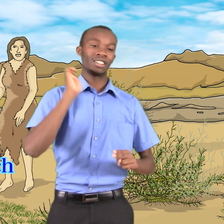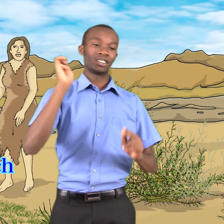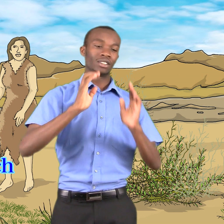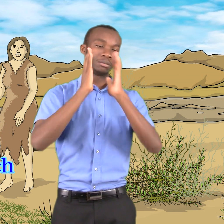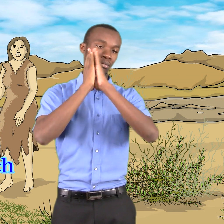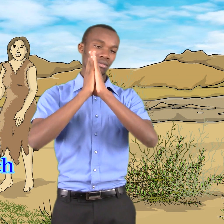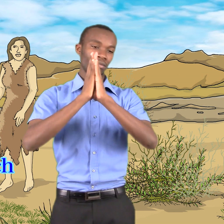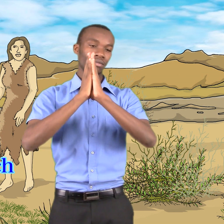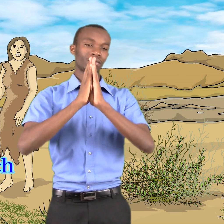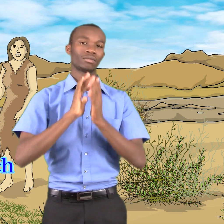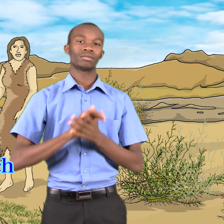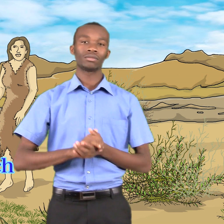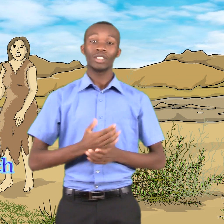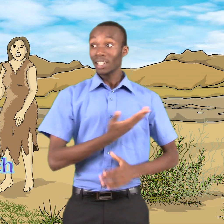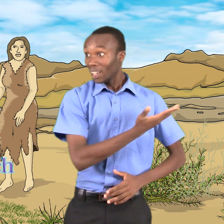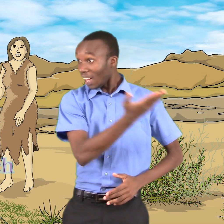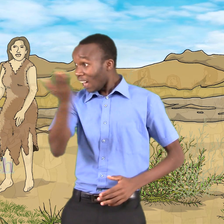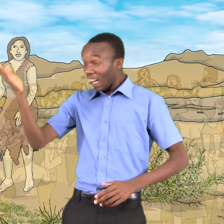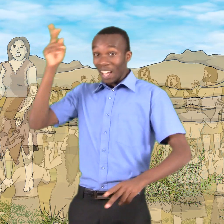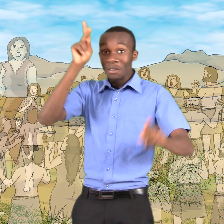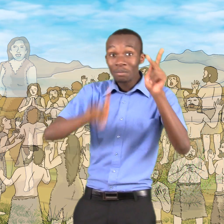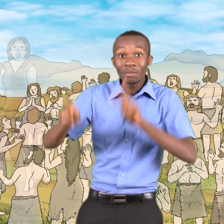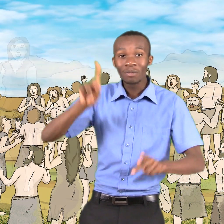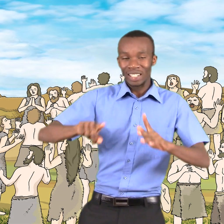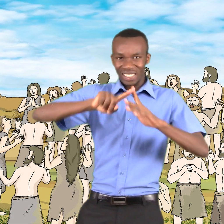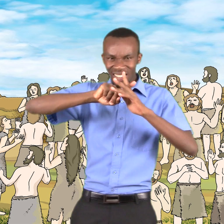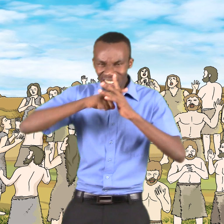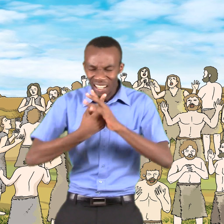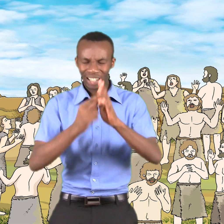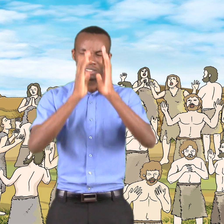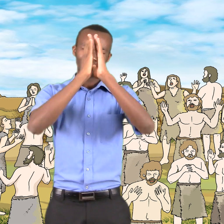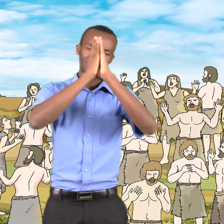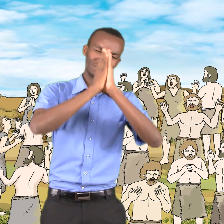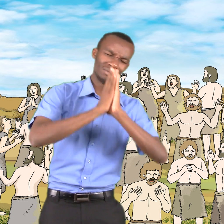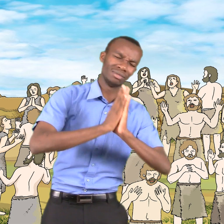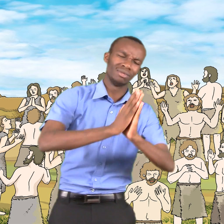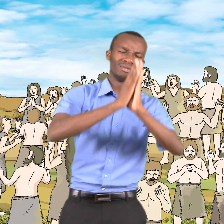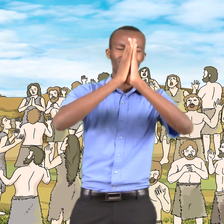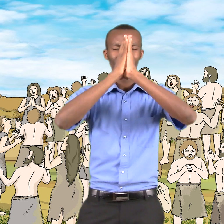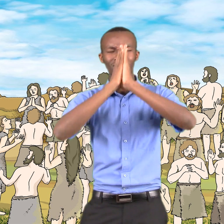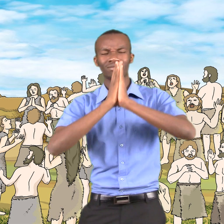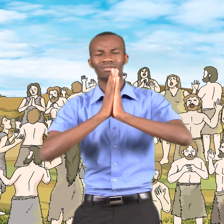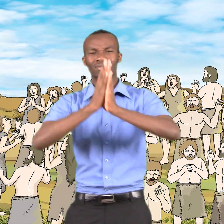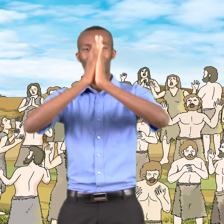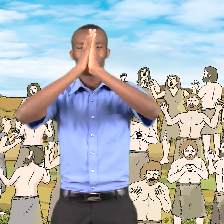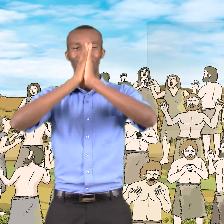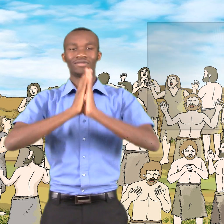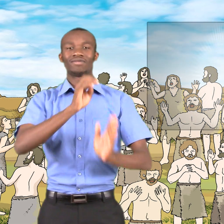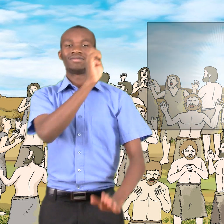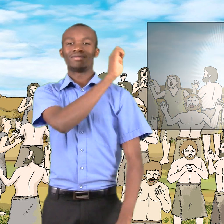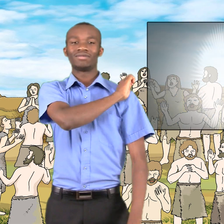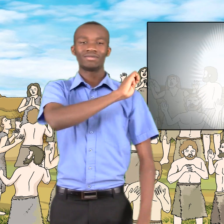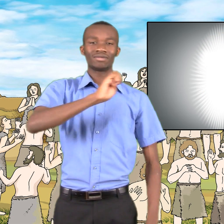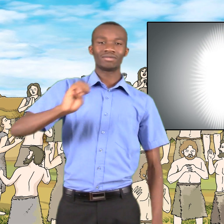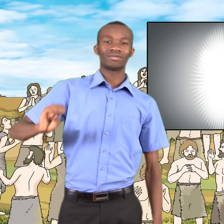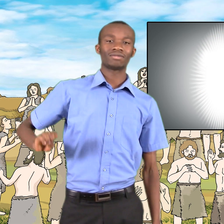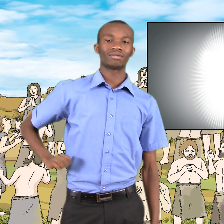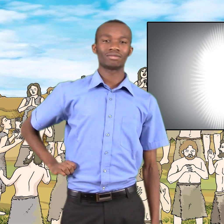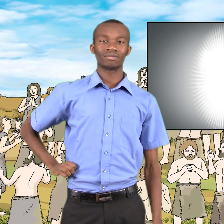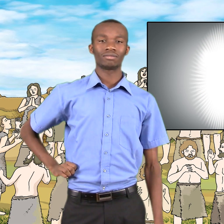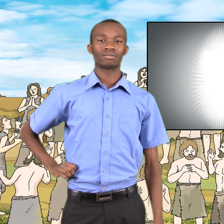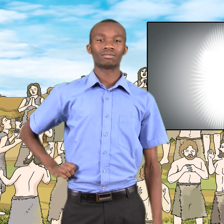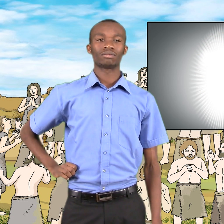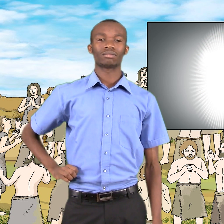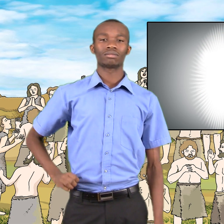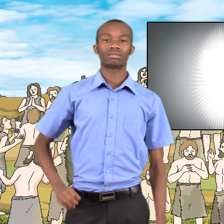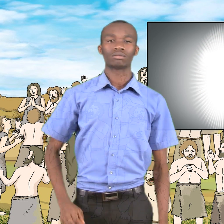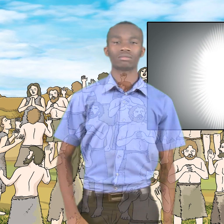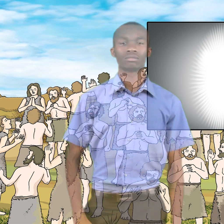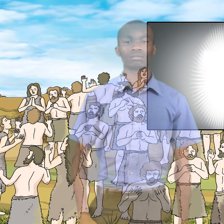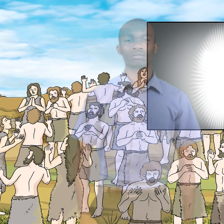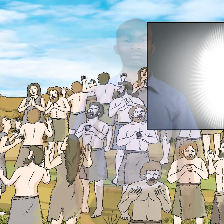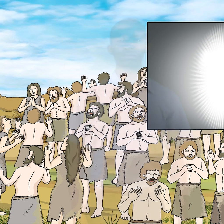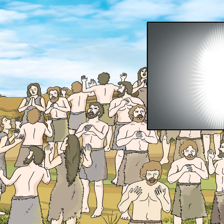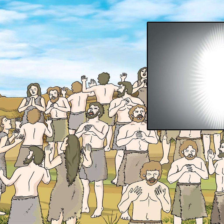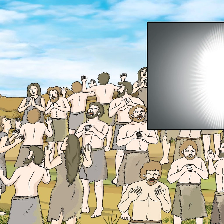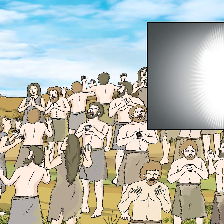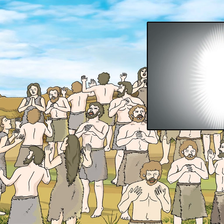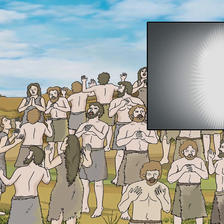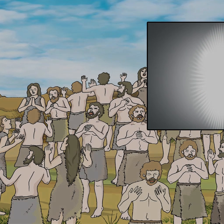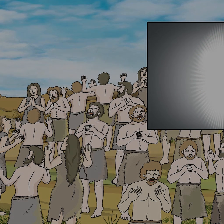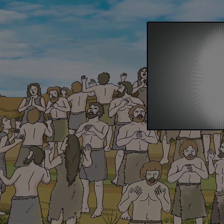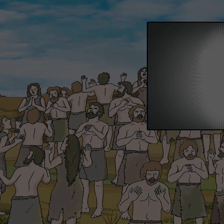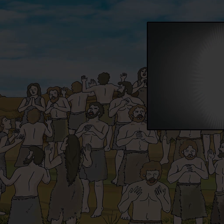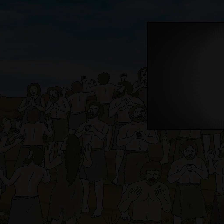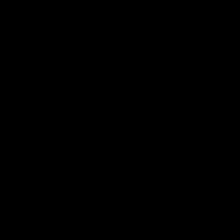At that time men began to call upon the name of the LORD.